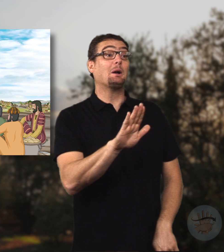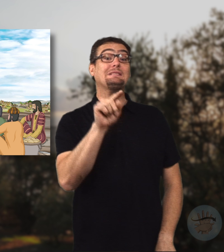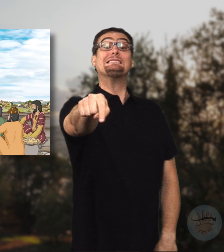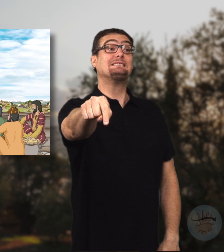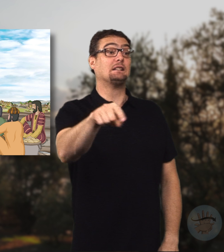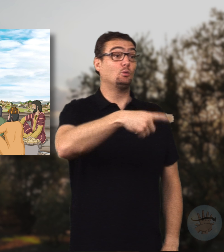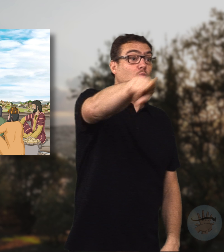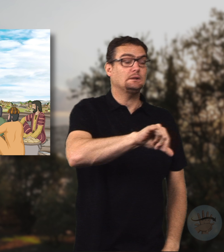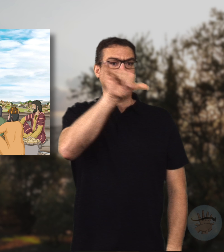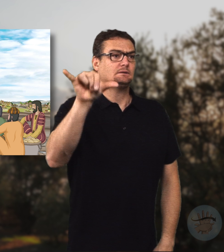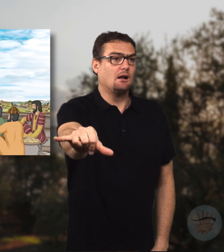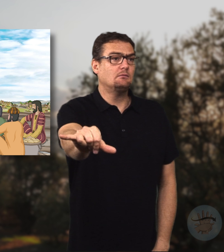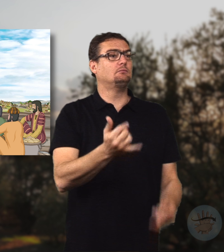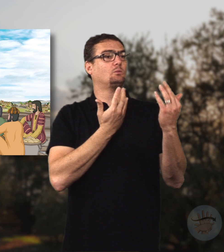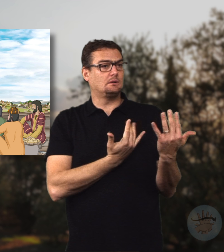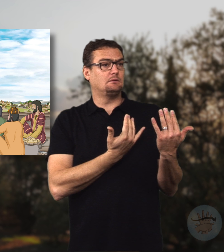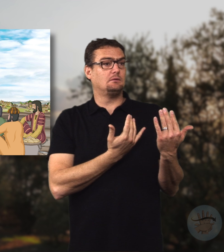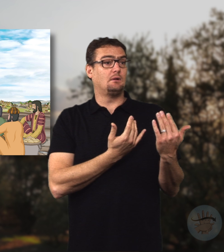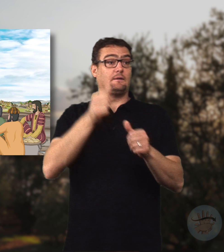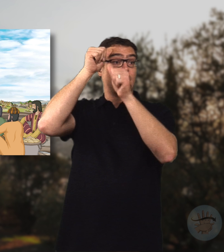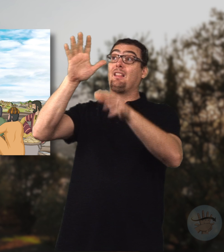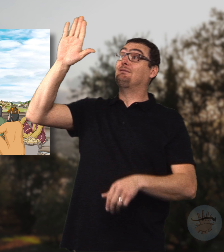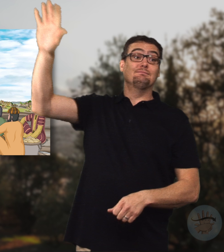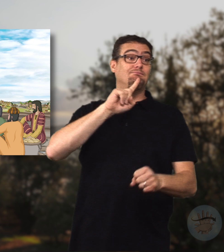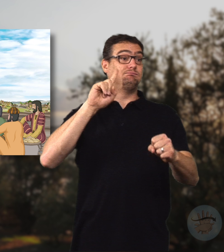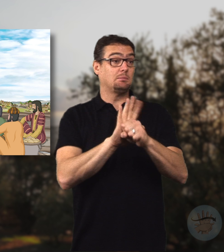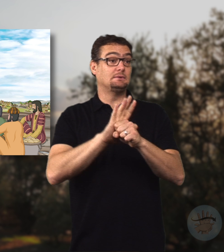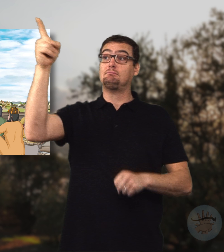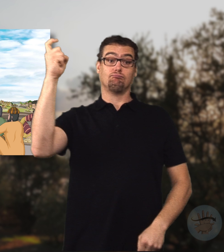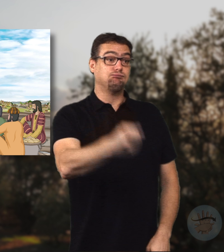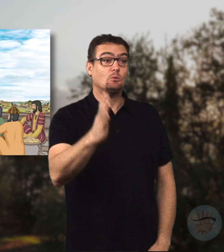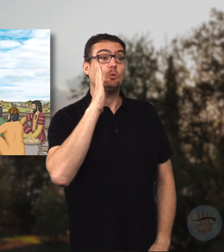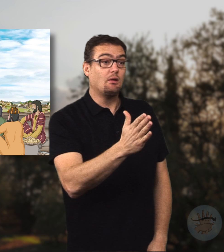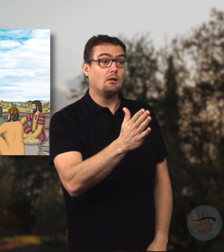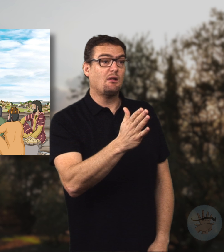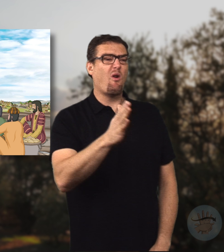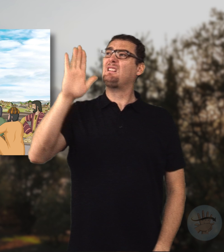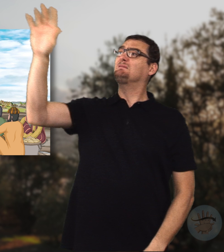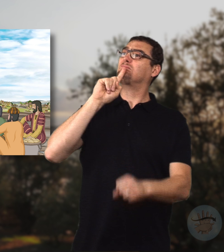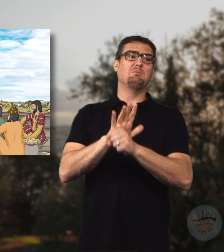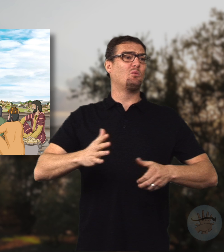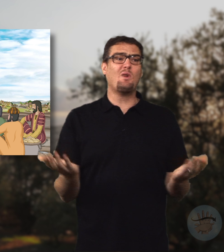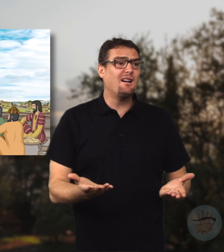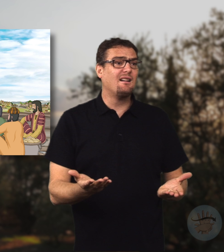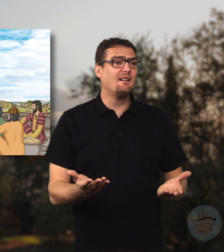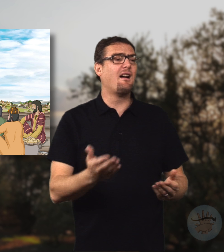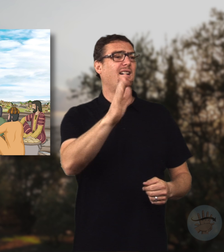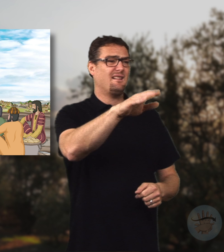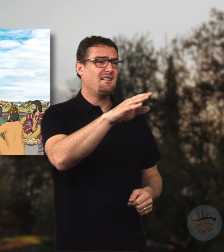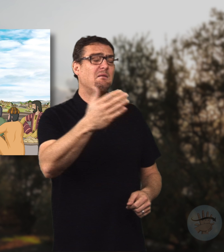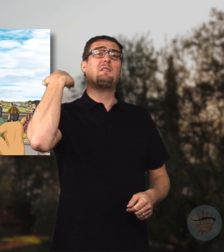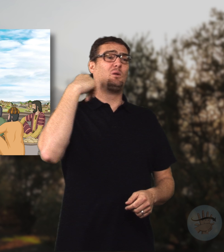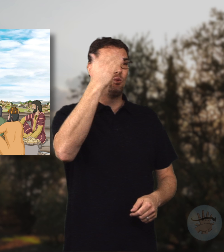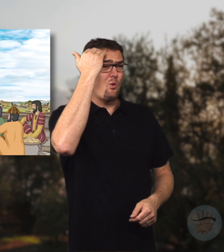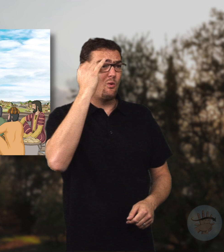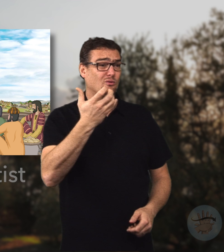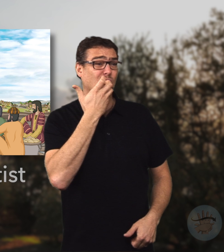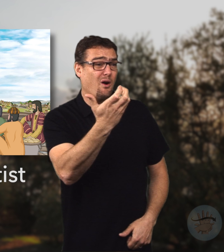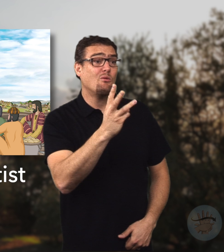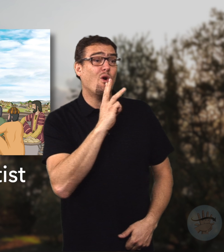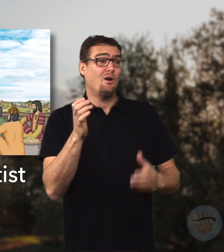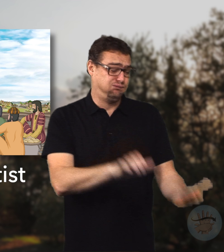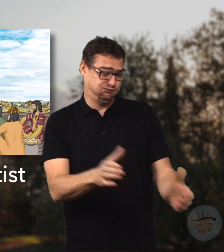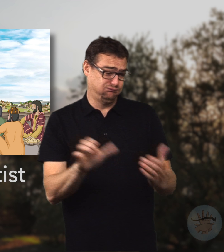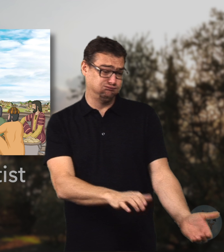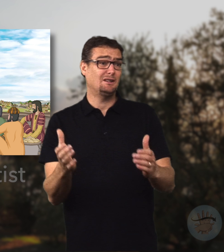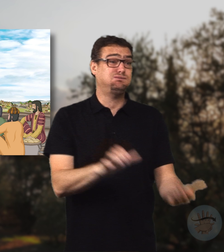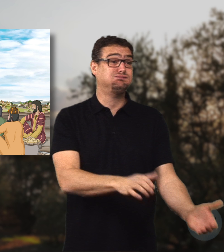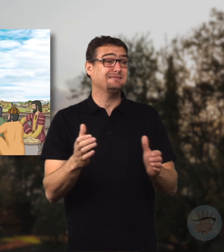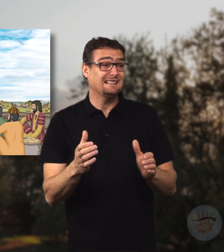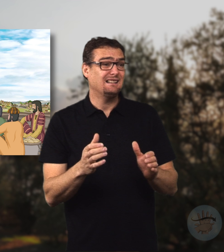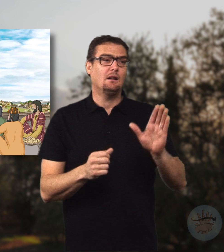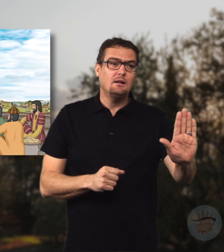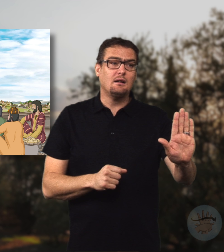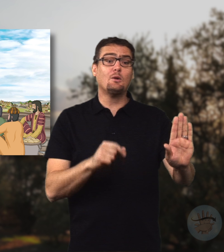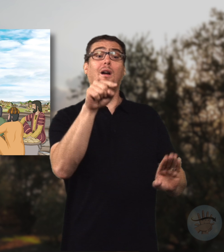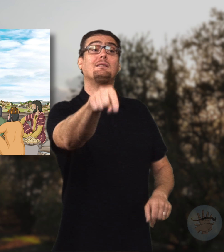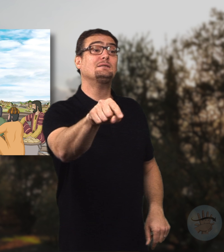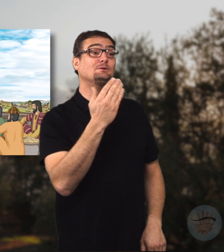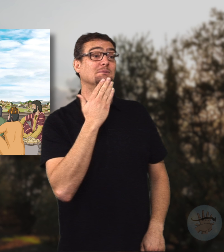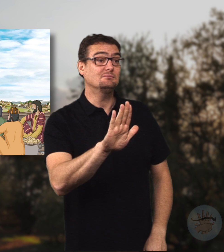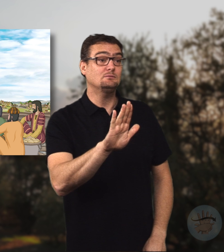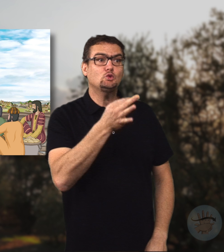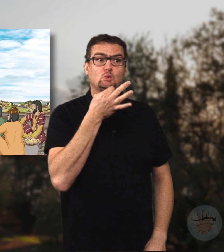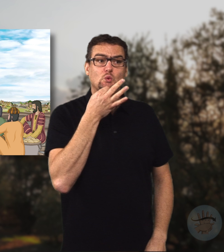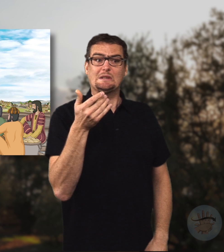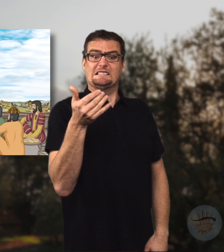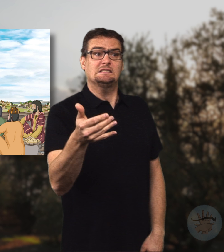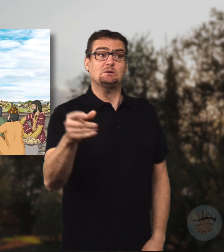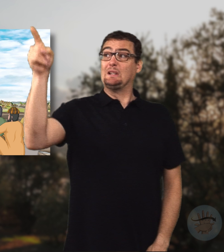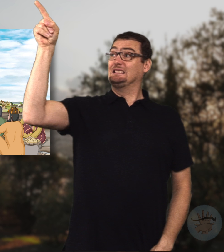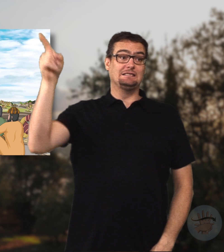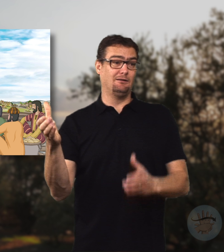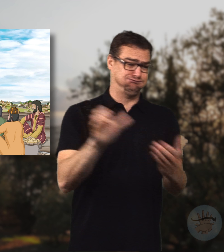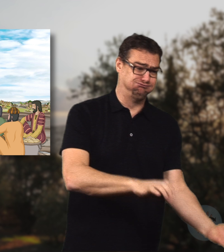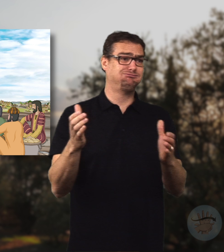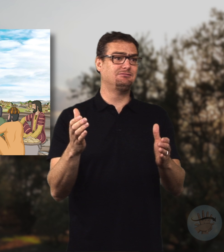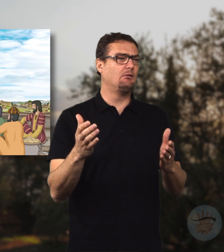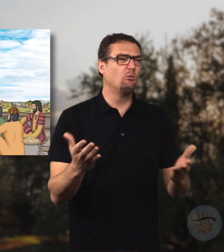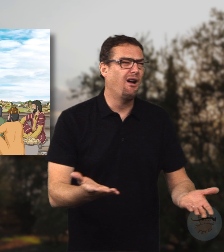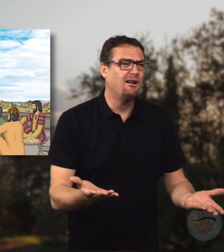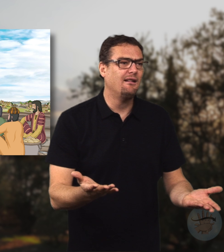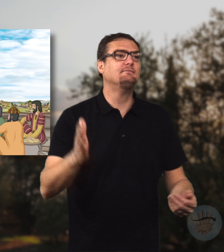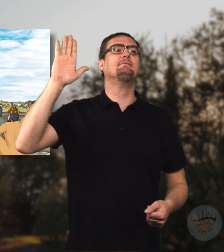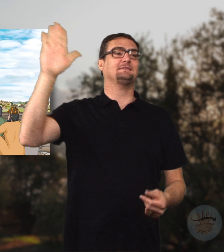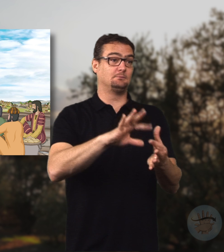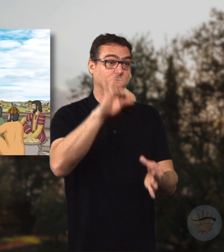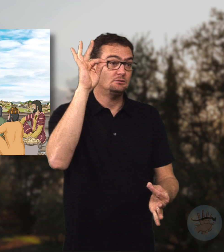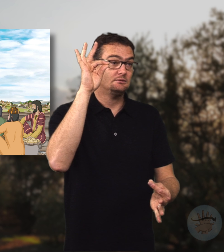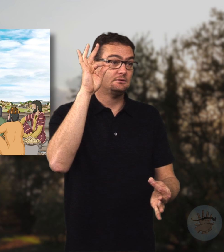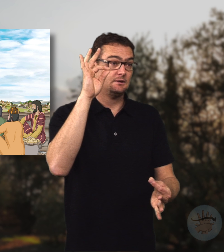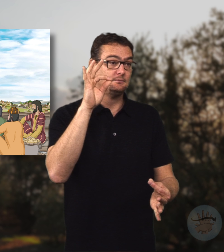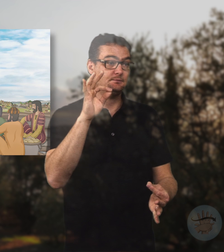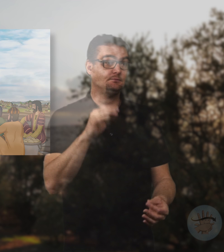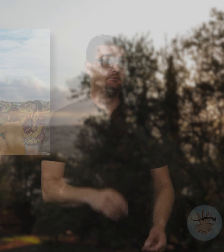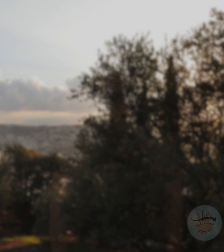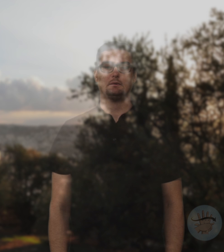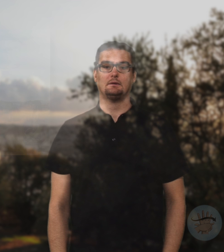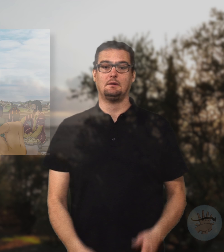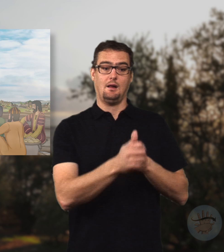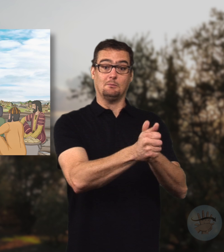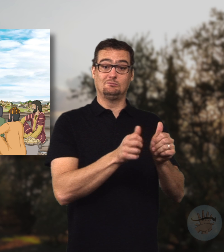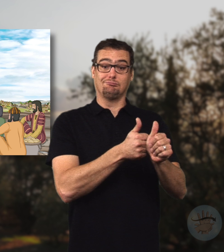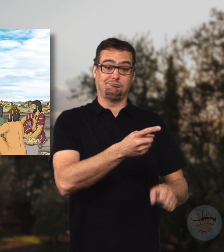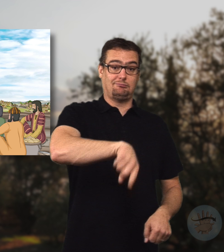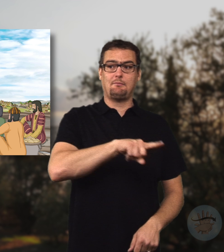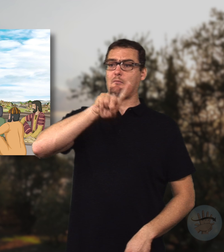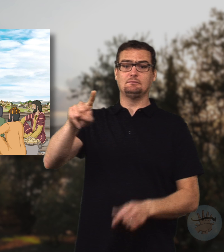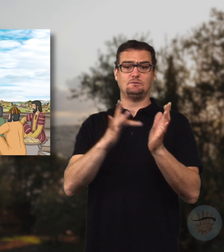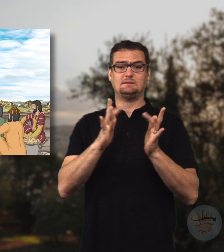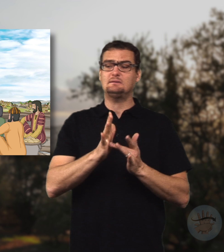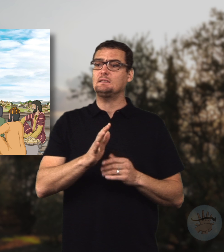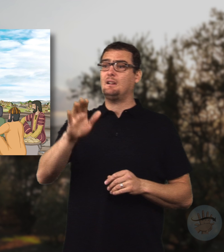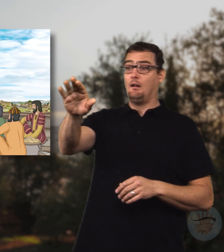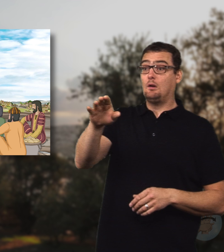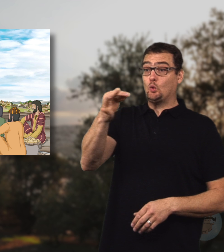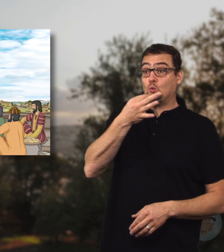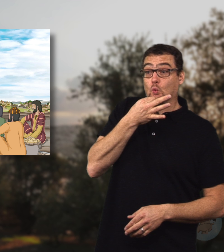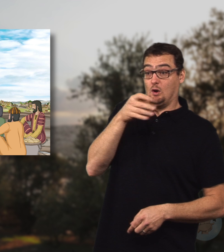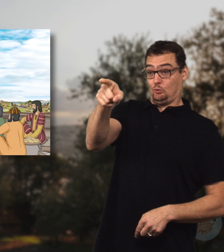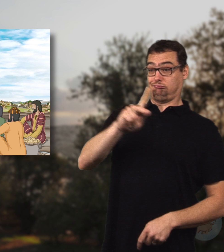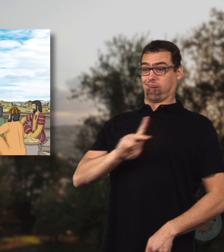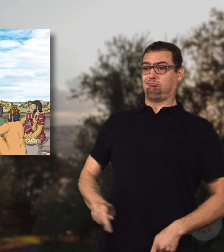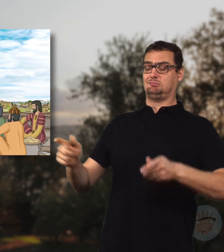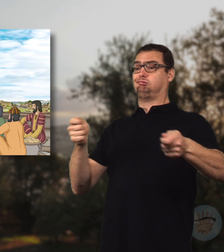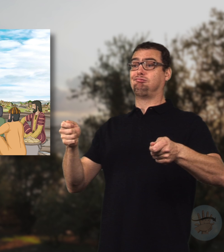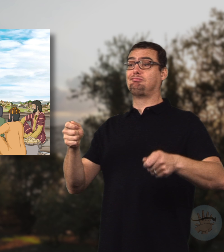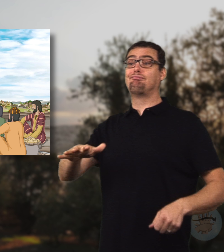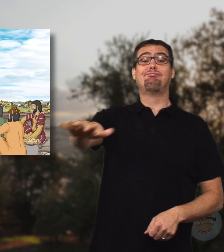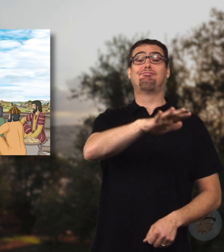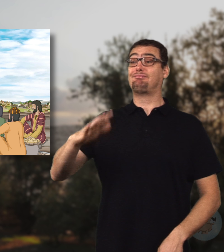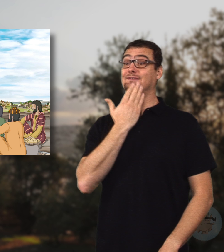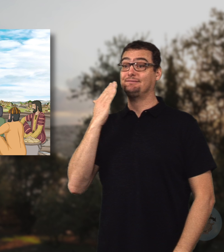And while they were gathered together, He commanded them: “Do not leave Jerusalem, but wait for the gift the Father promised, which you have heard Me discuss.